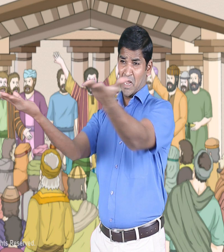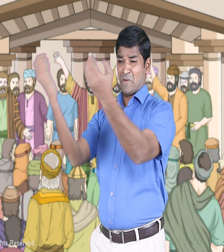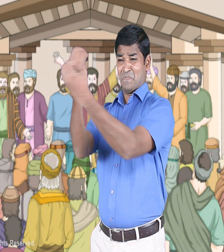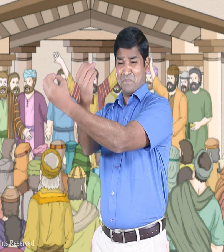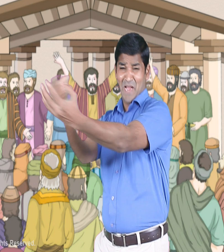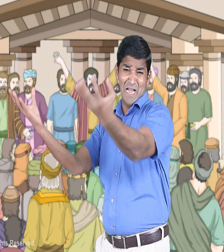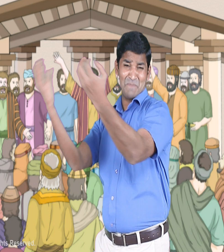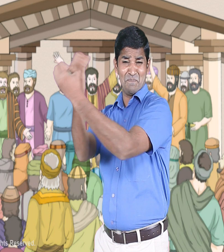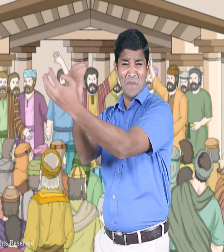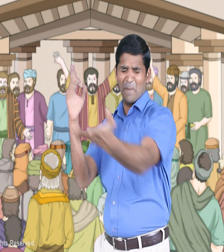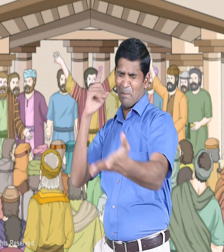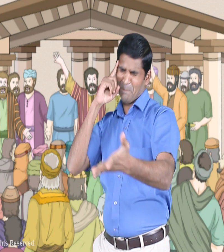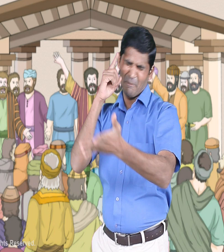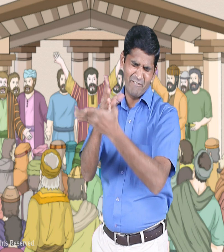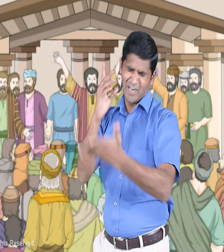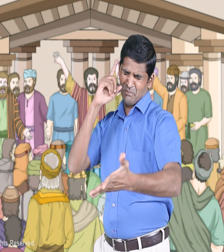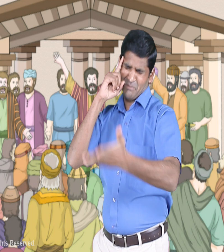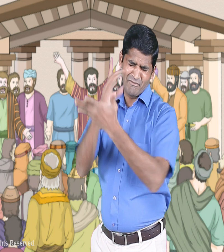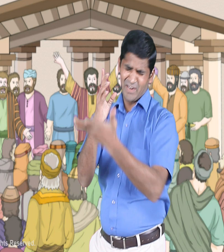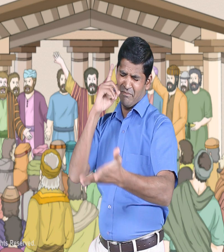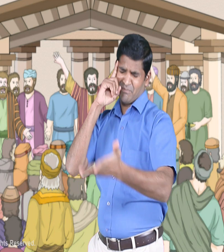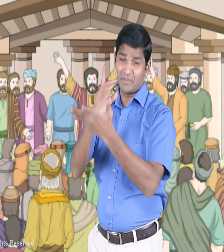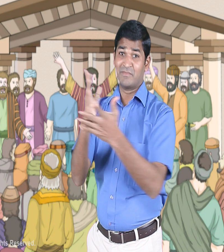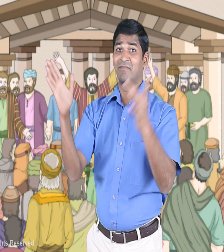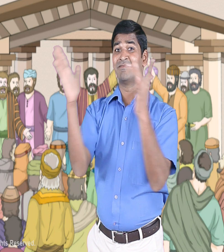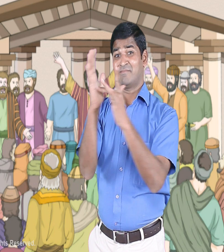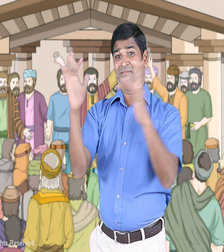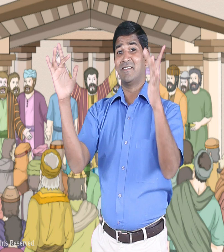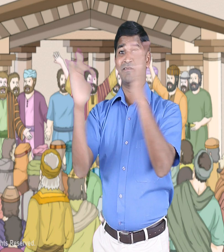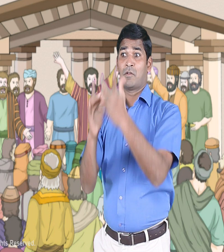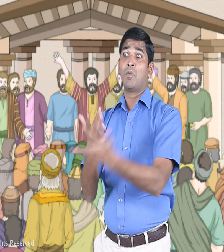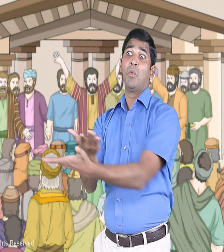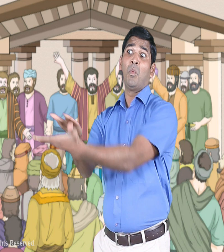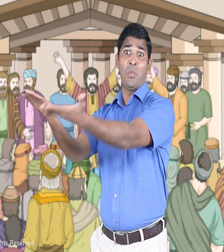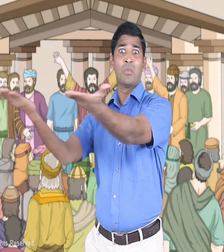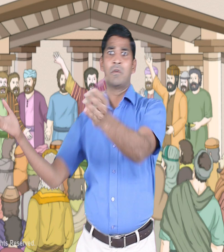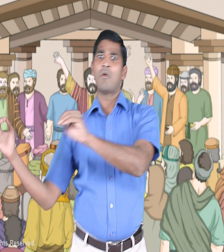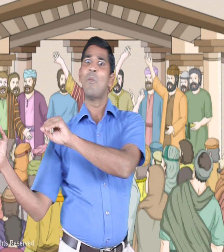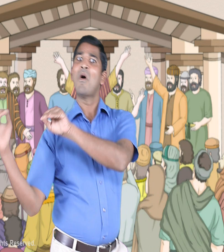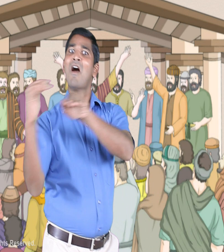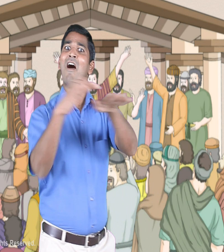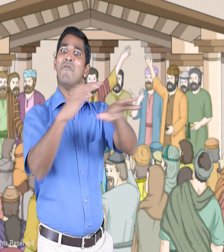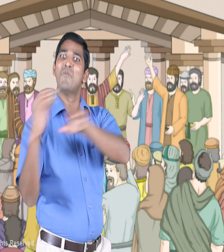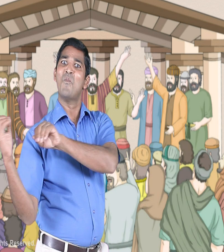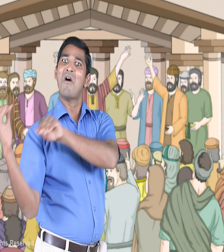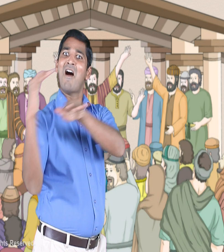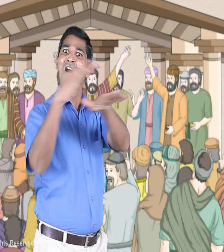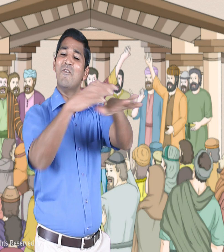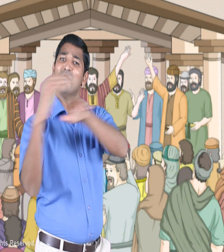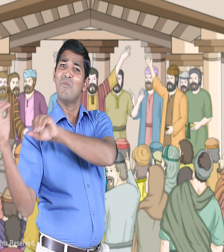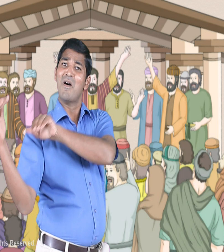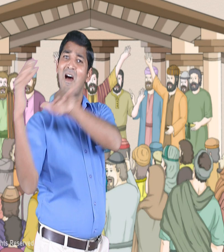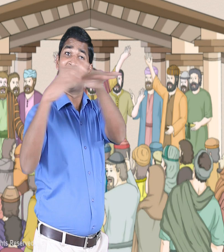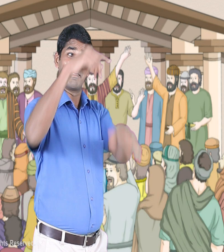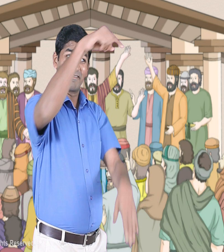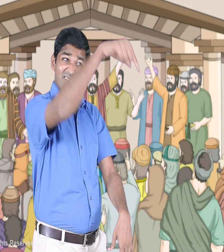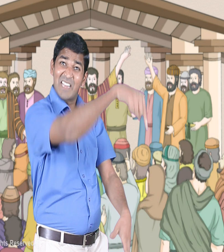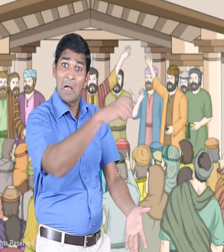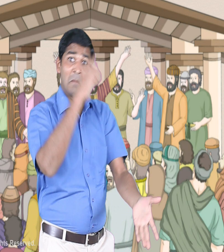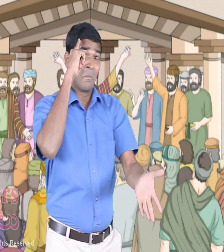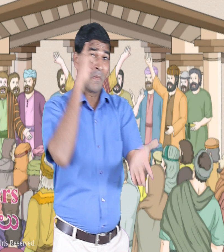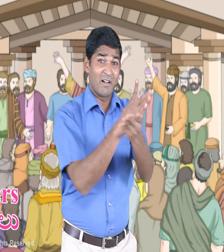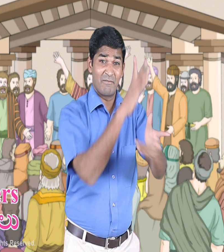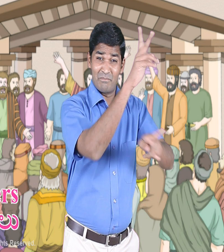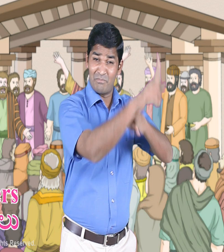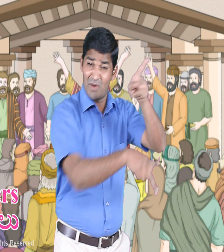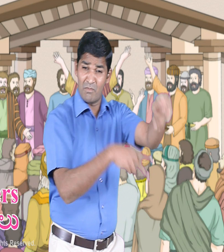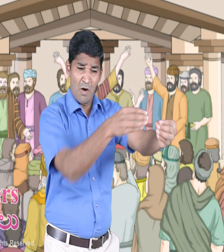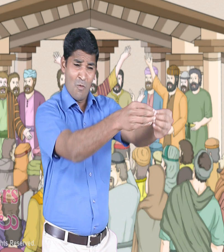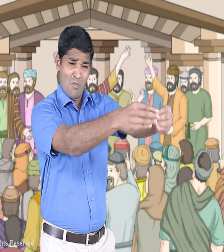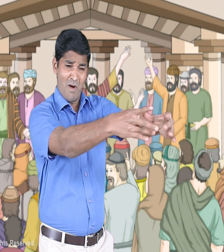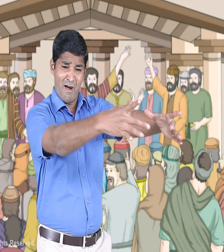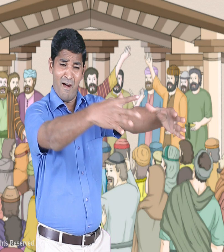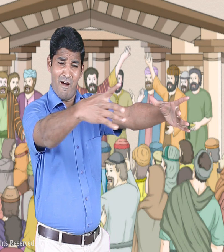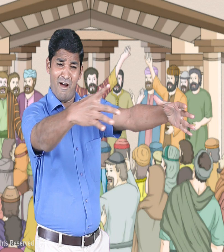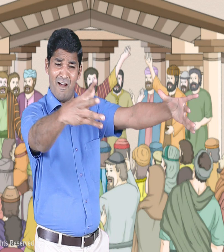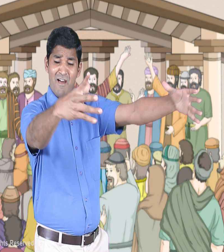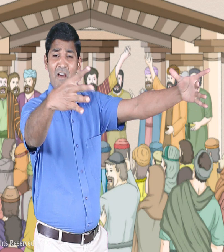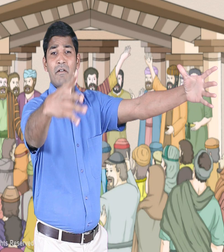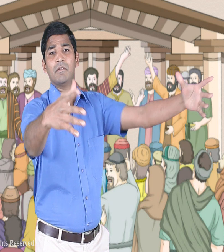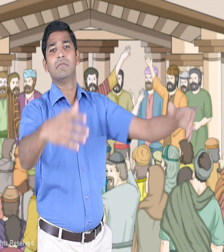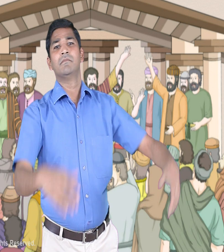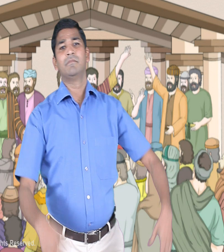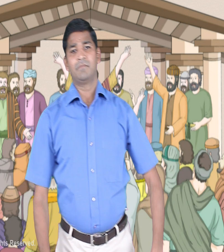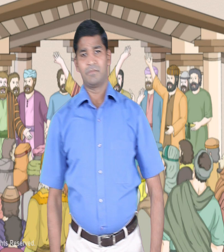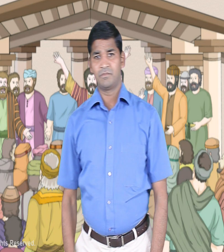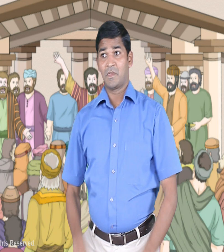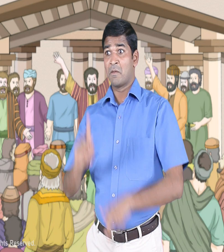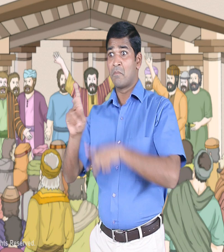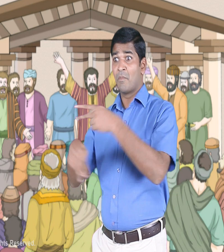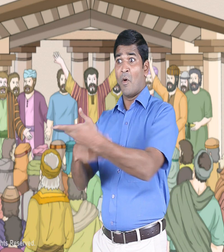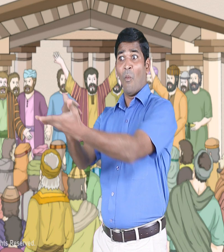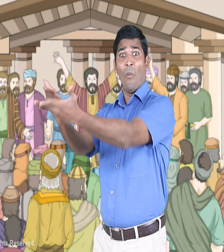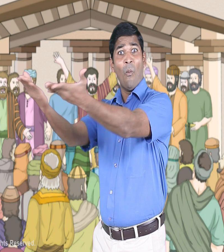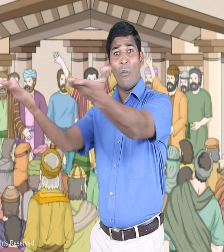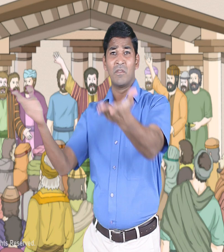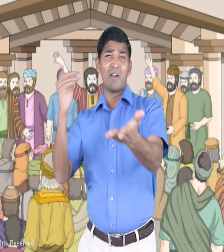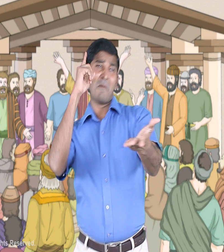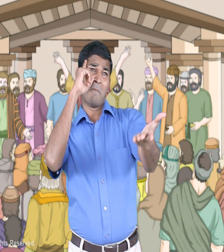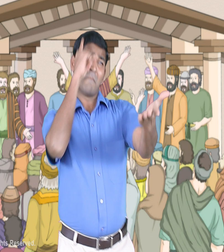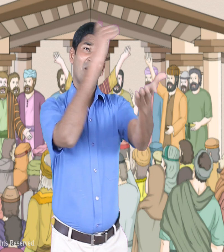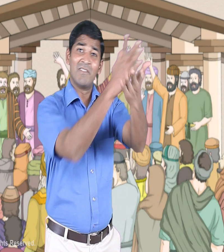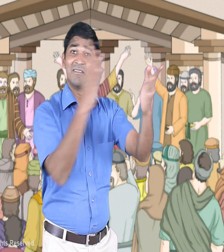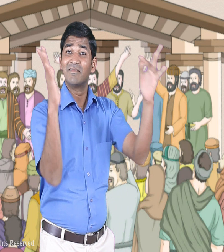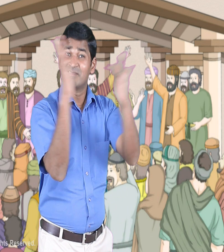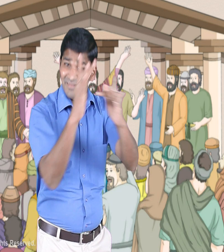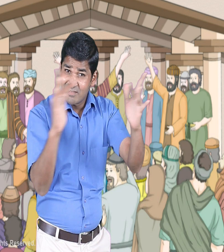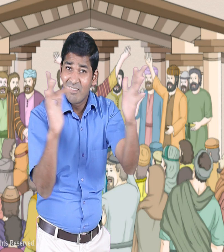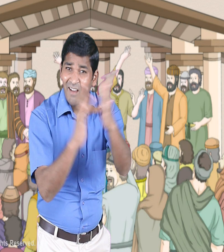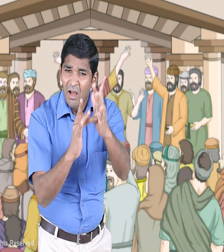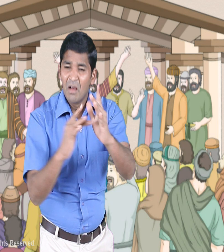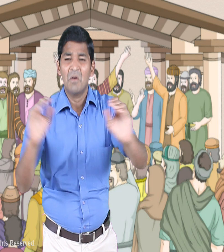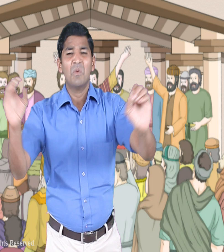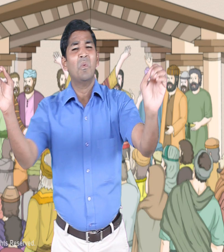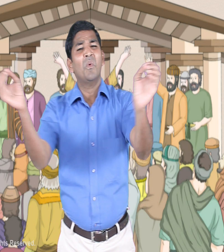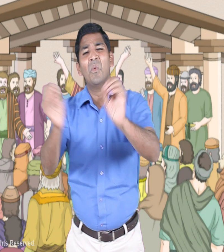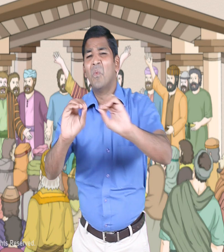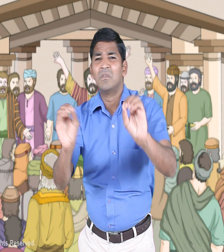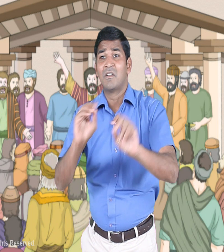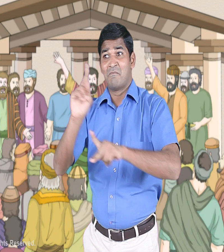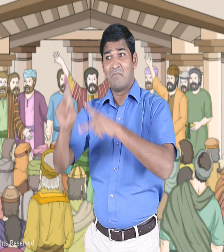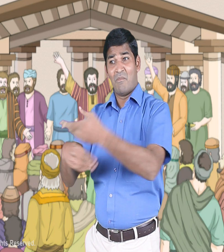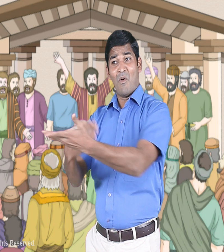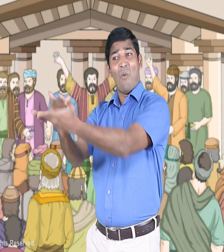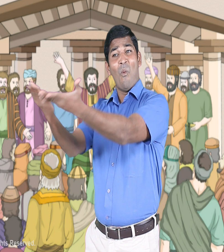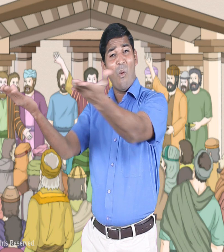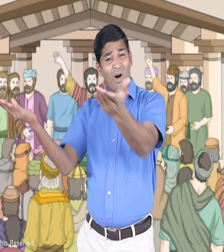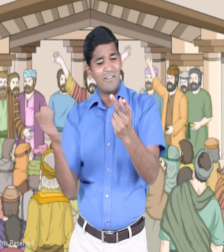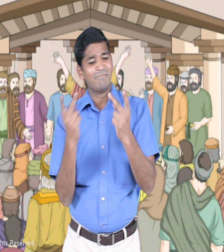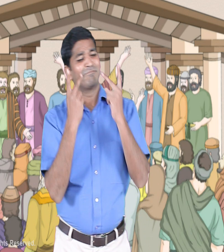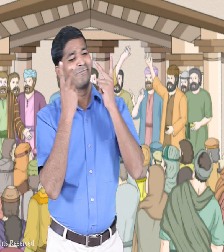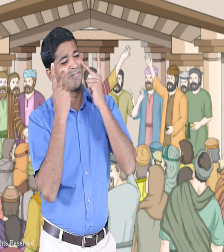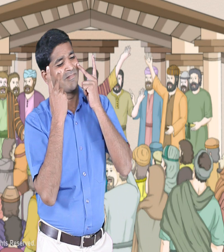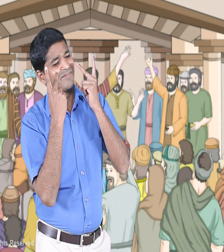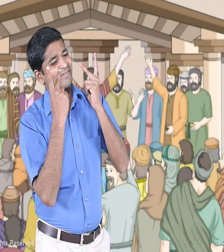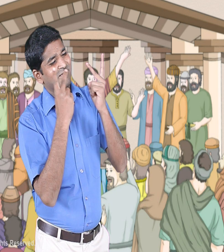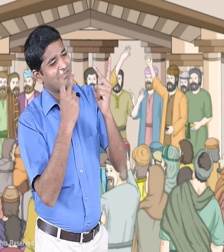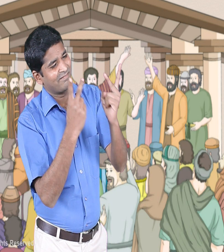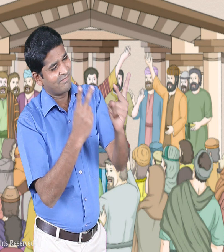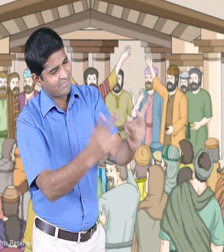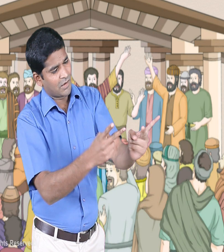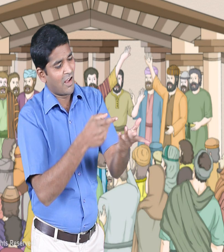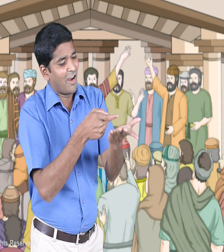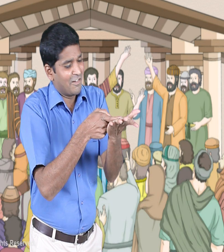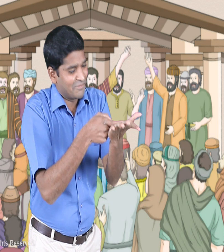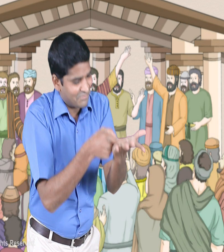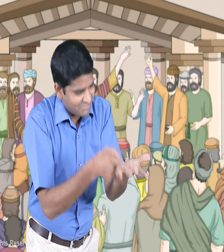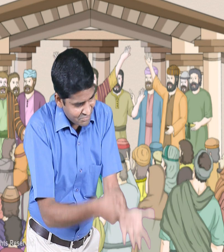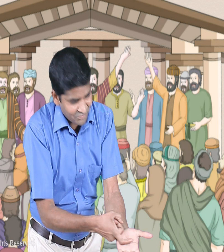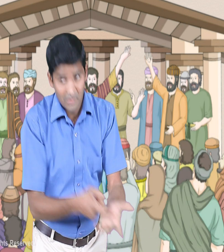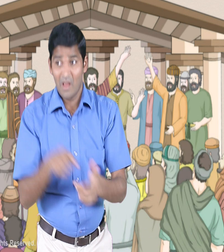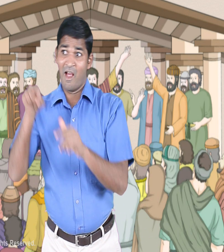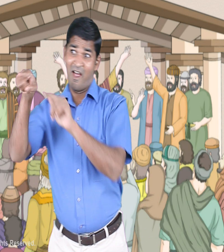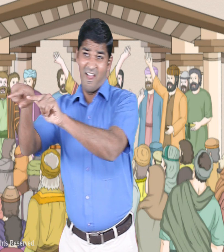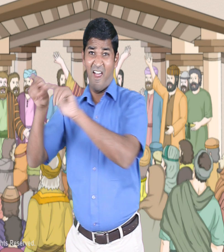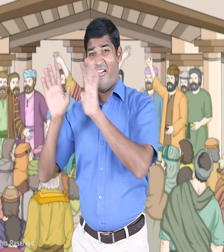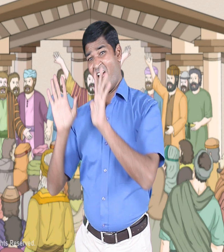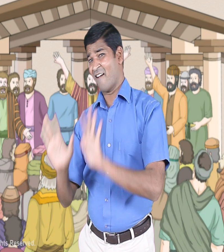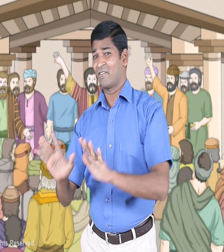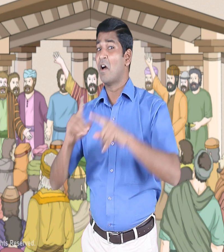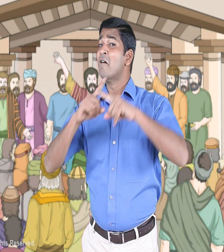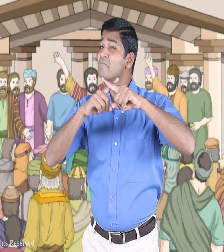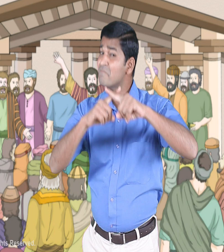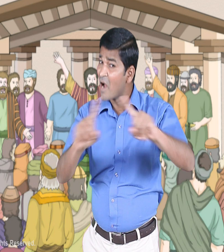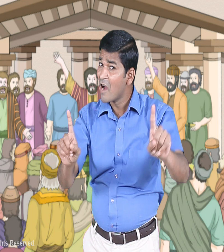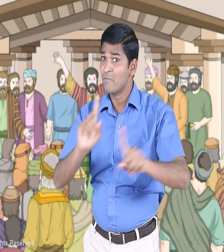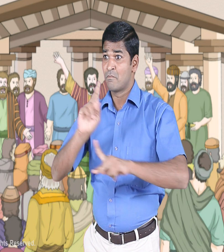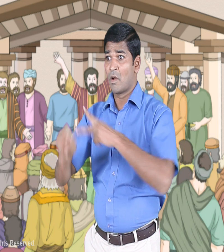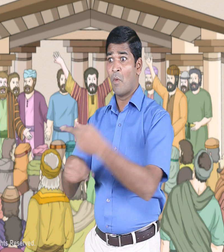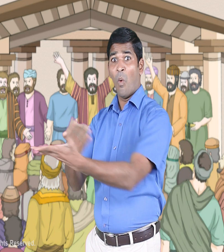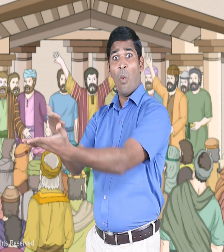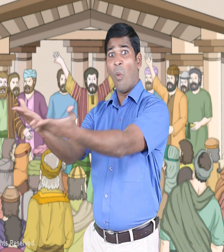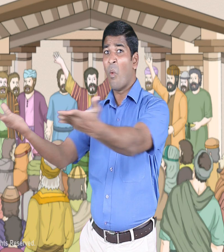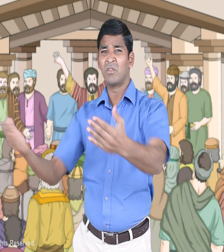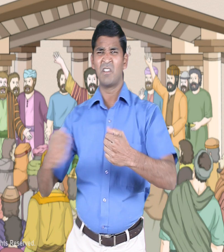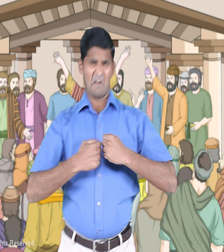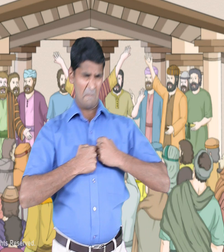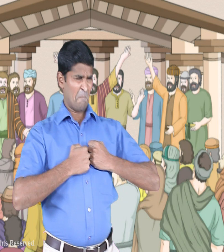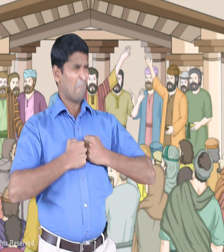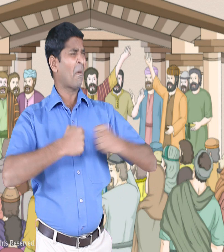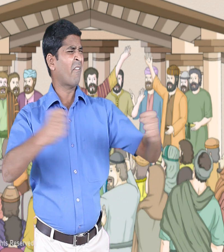Although the people regarded them highly, no one else dared to join them.